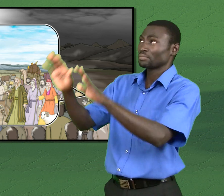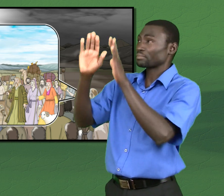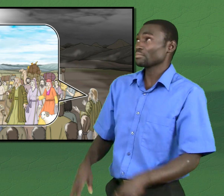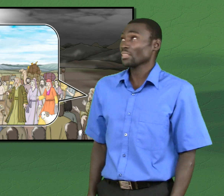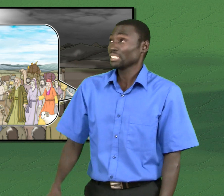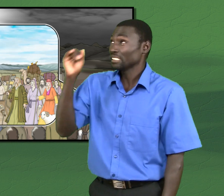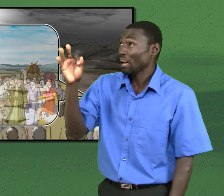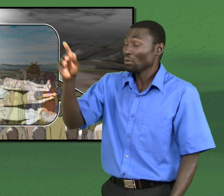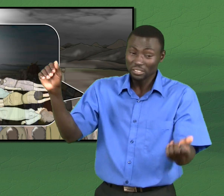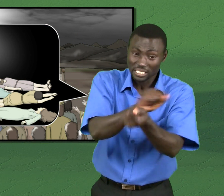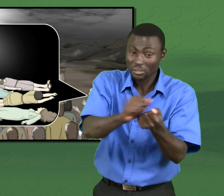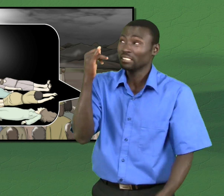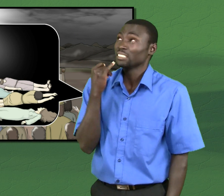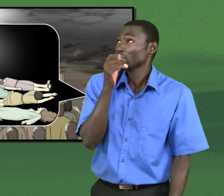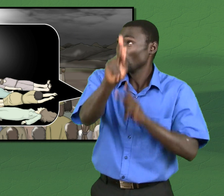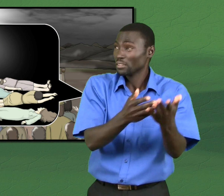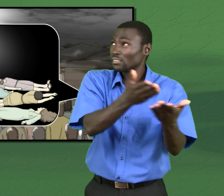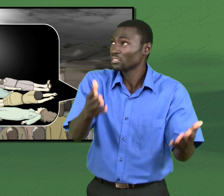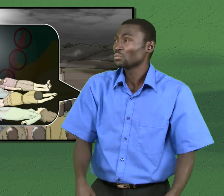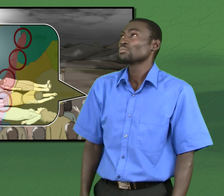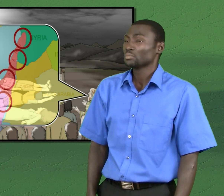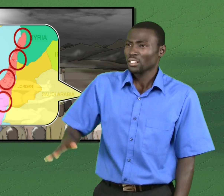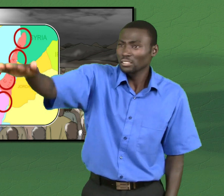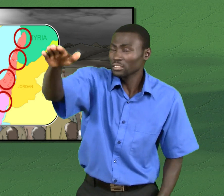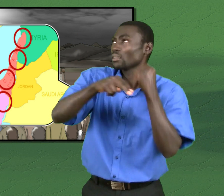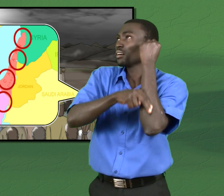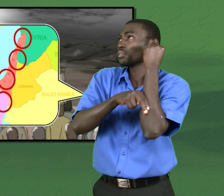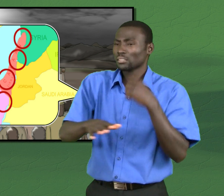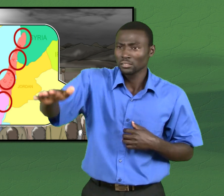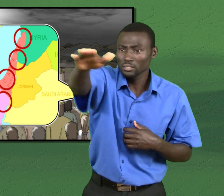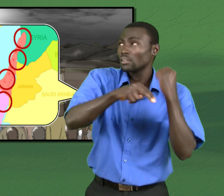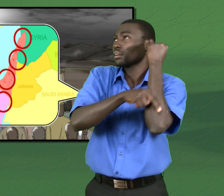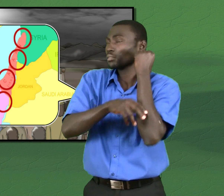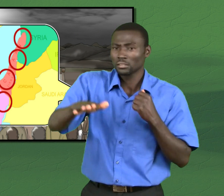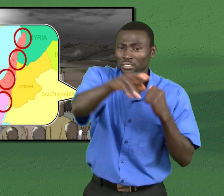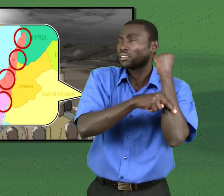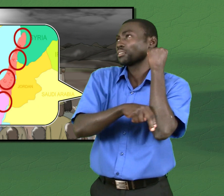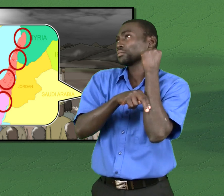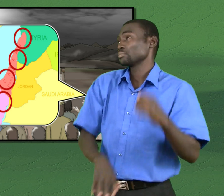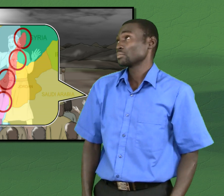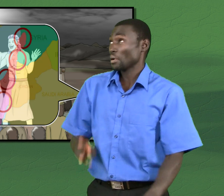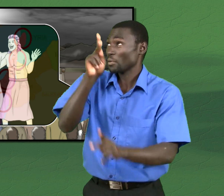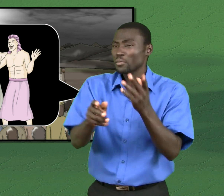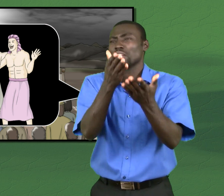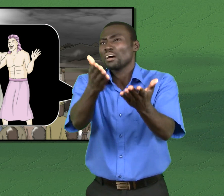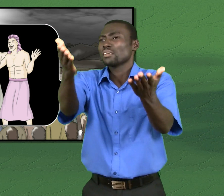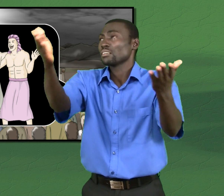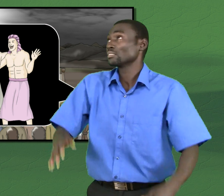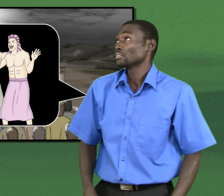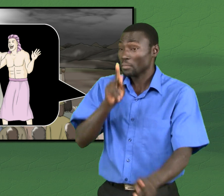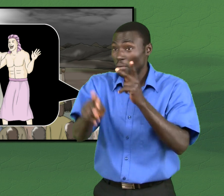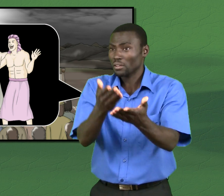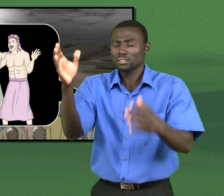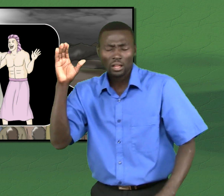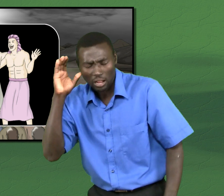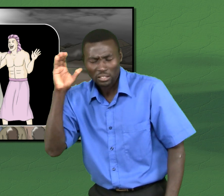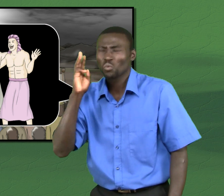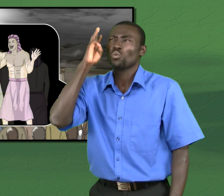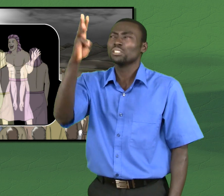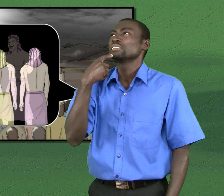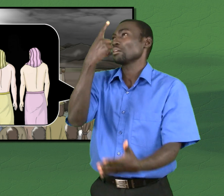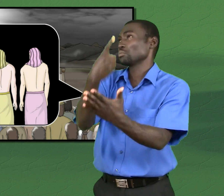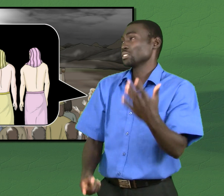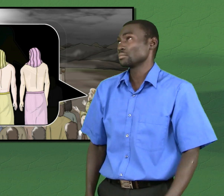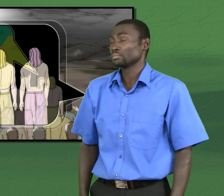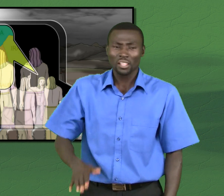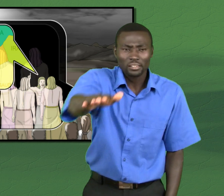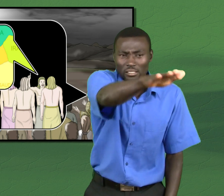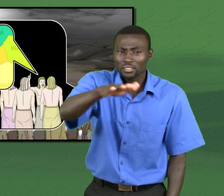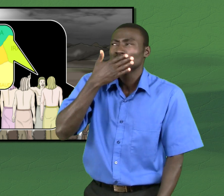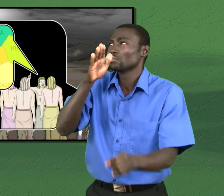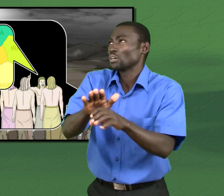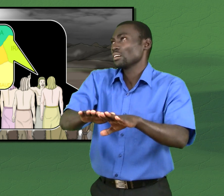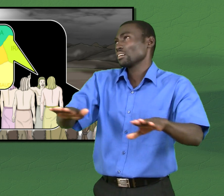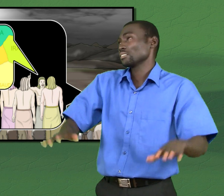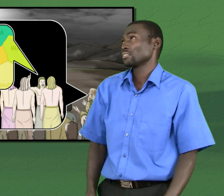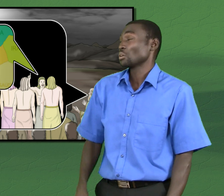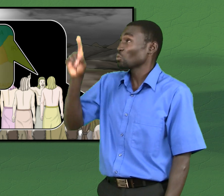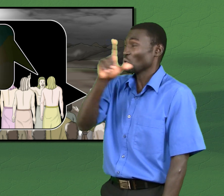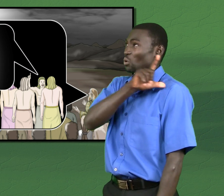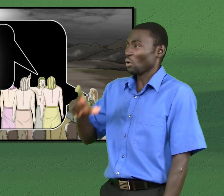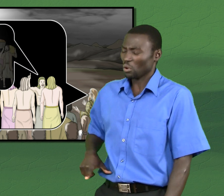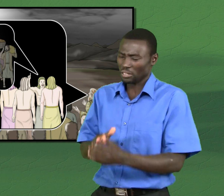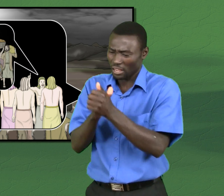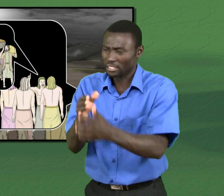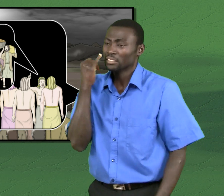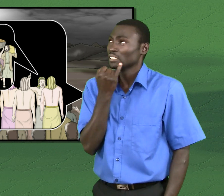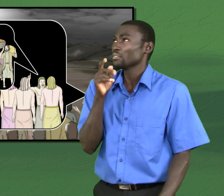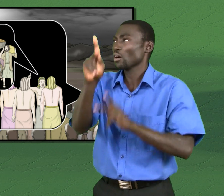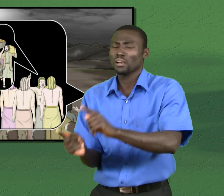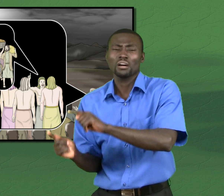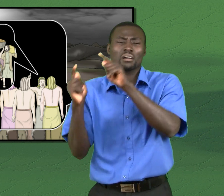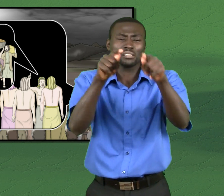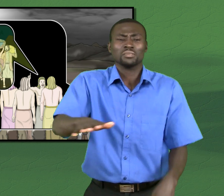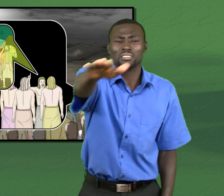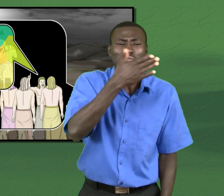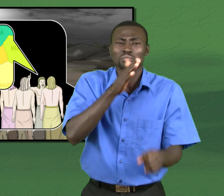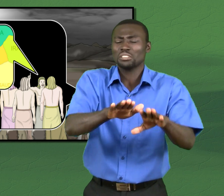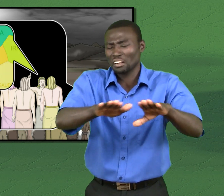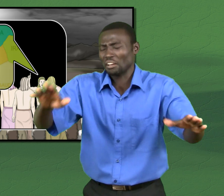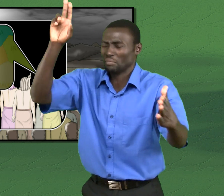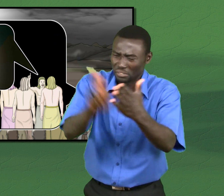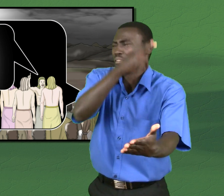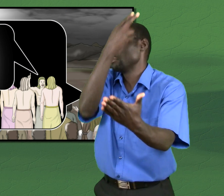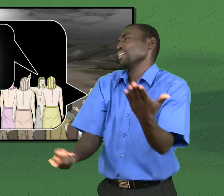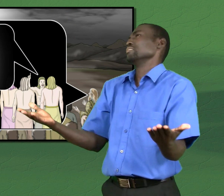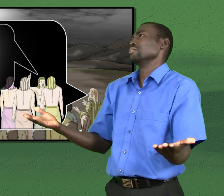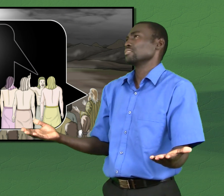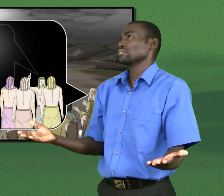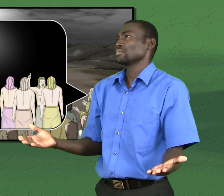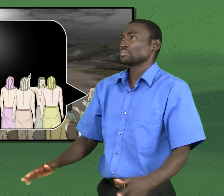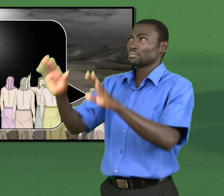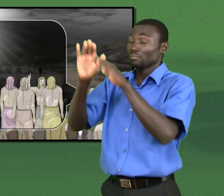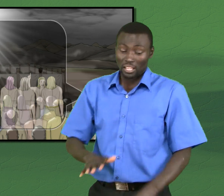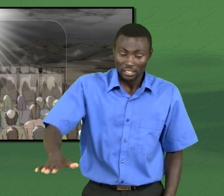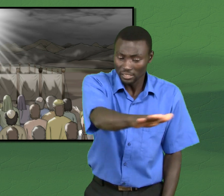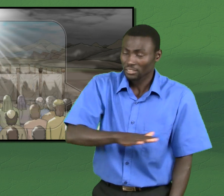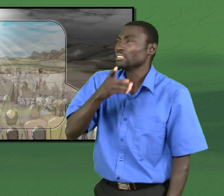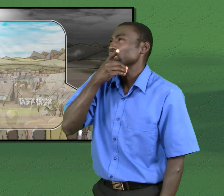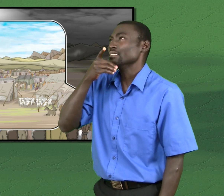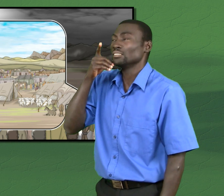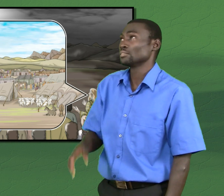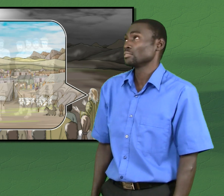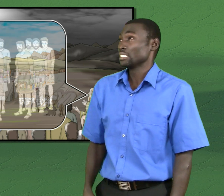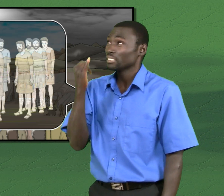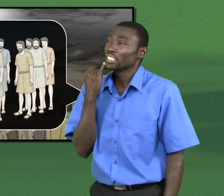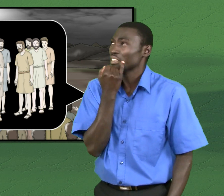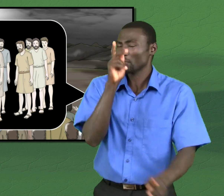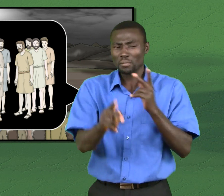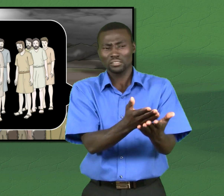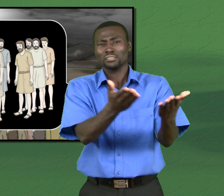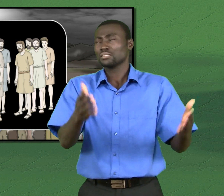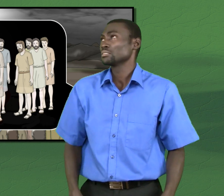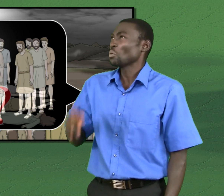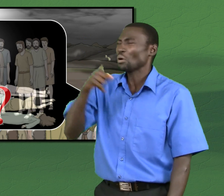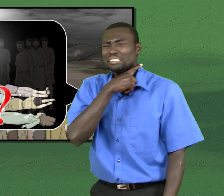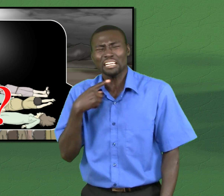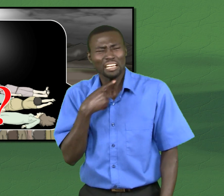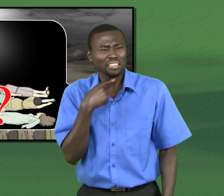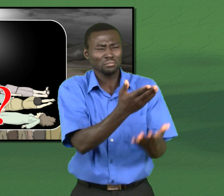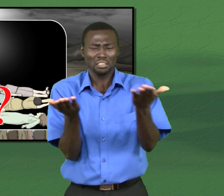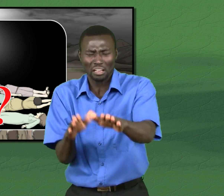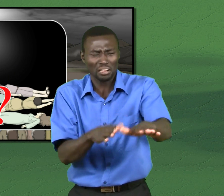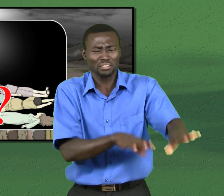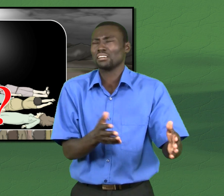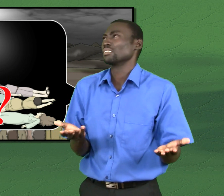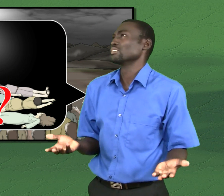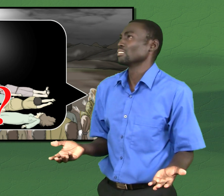If You kill this people as one man, the nations who have heard of Your fame will say, ‘Because the LORD was unable to bring this people into the land He swore to give them, He has slaughtered them in the wilderness.’